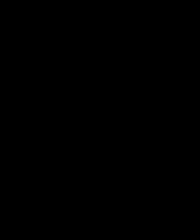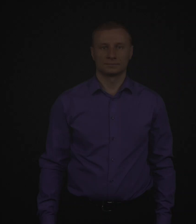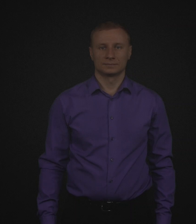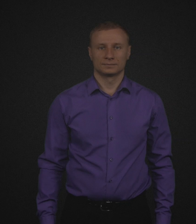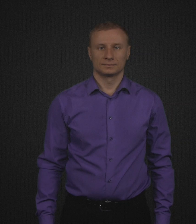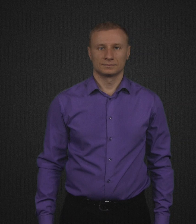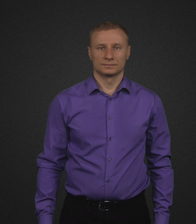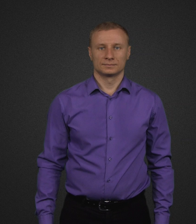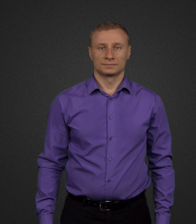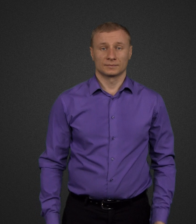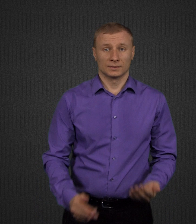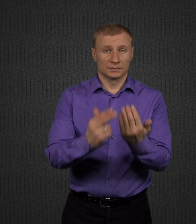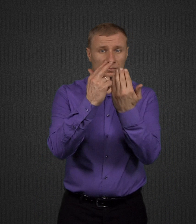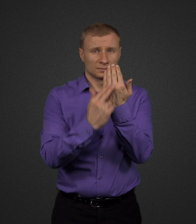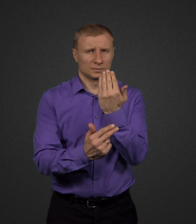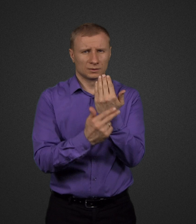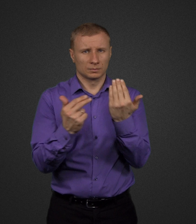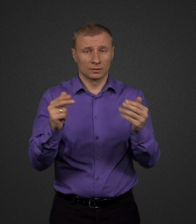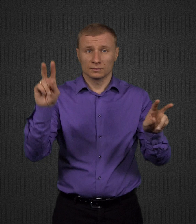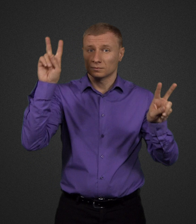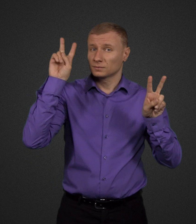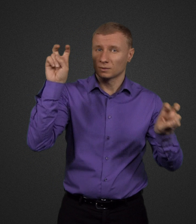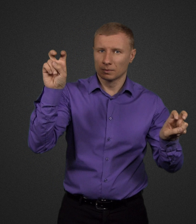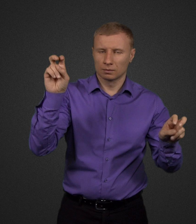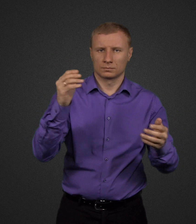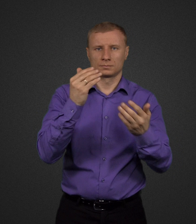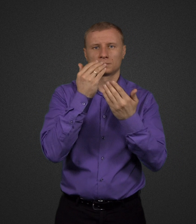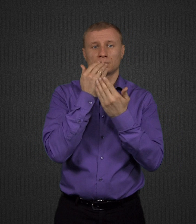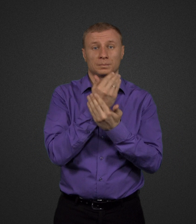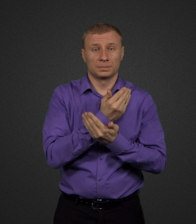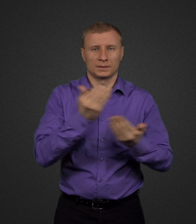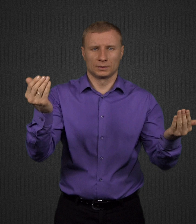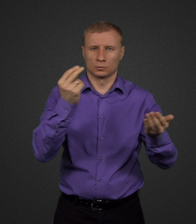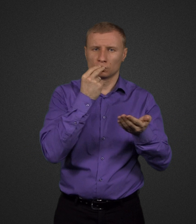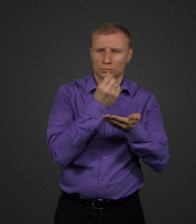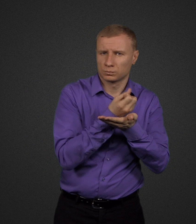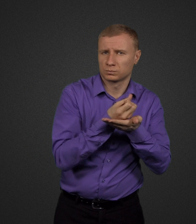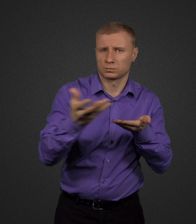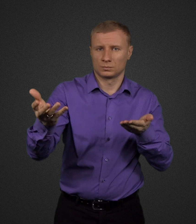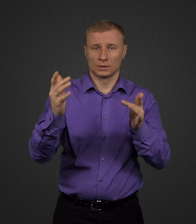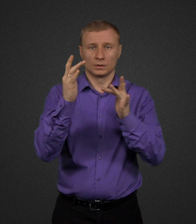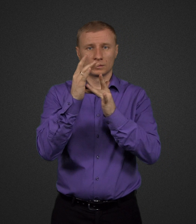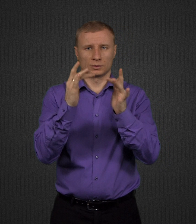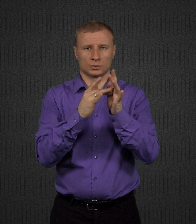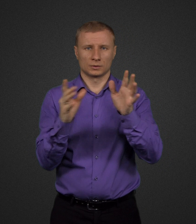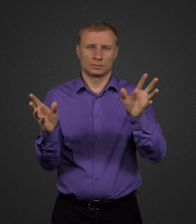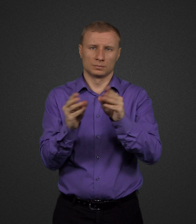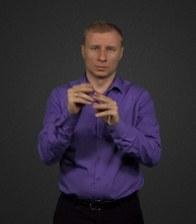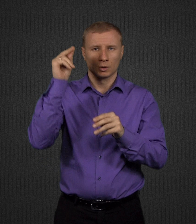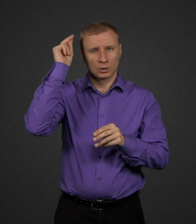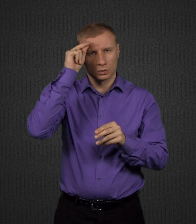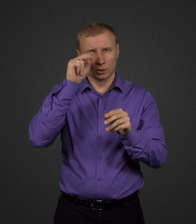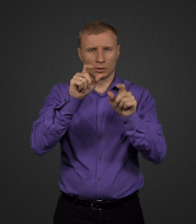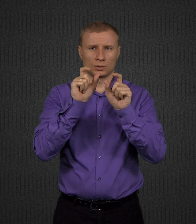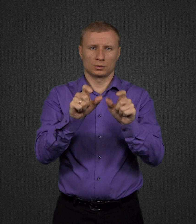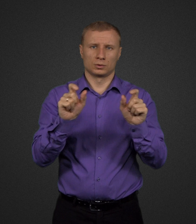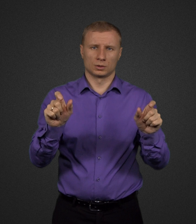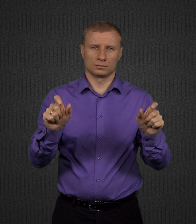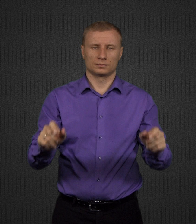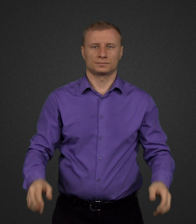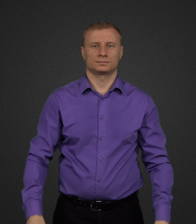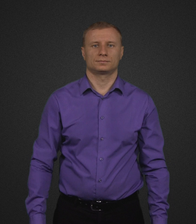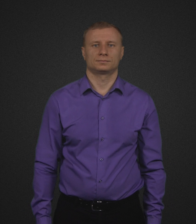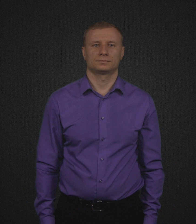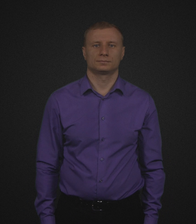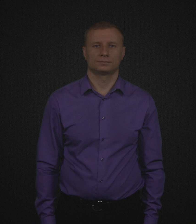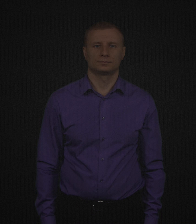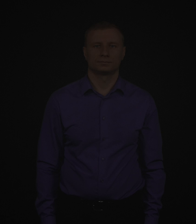The last supper (the Lord's supper)